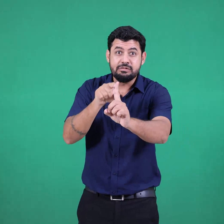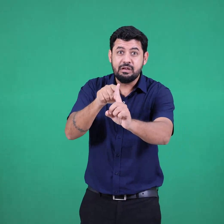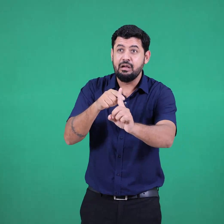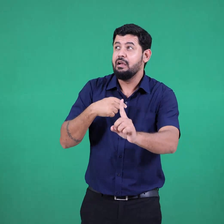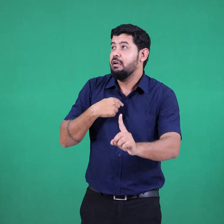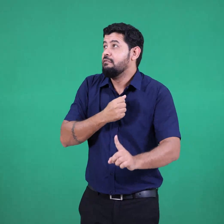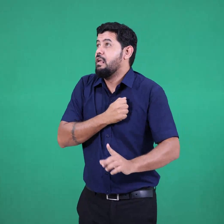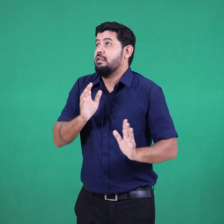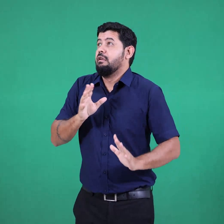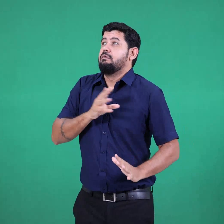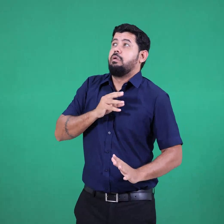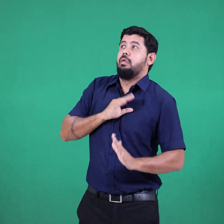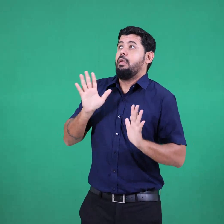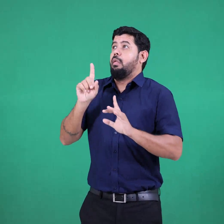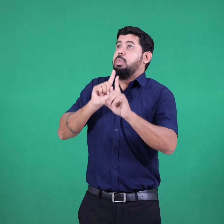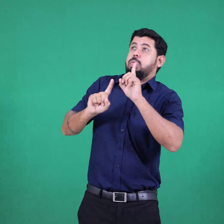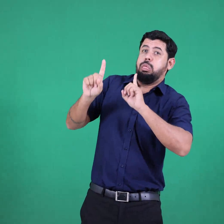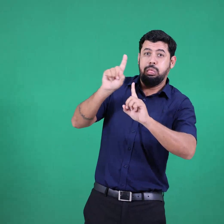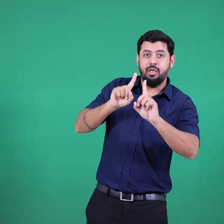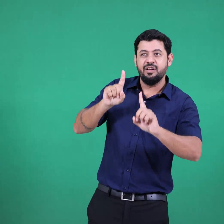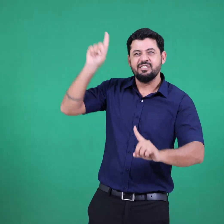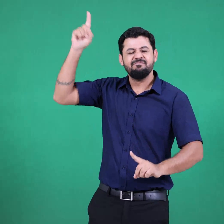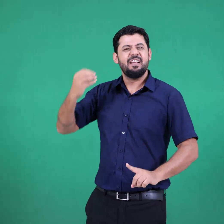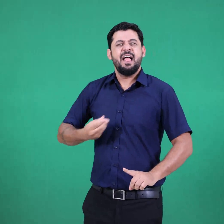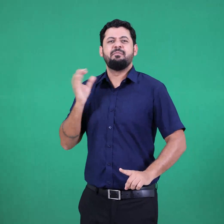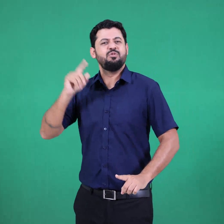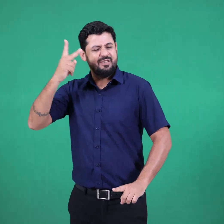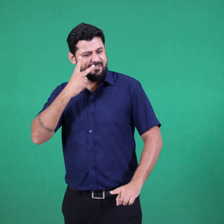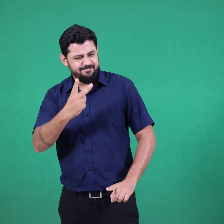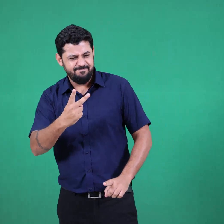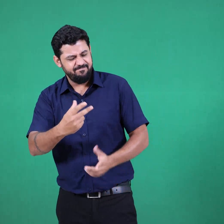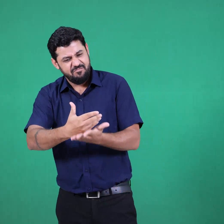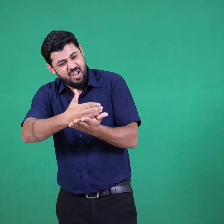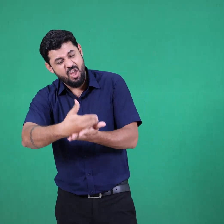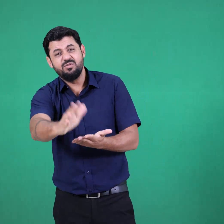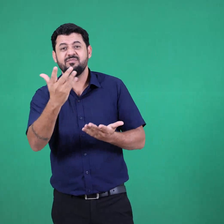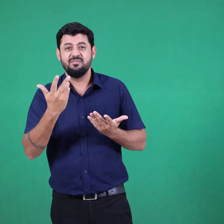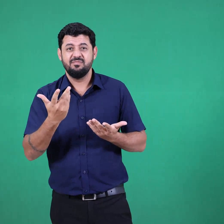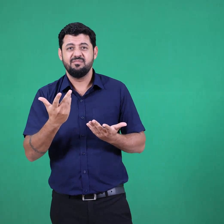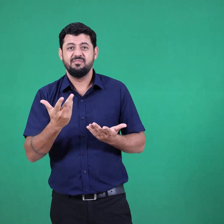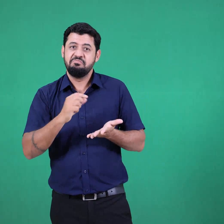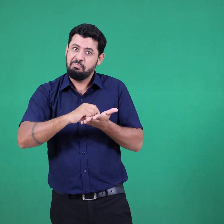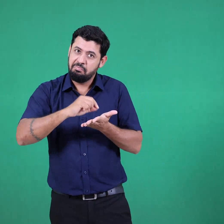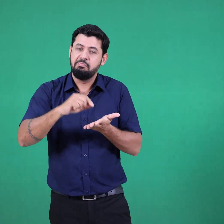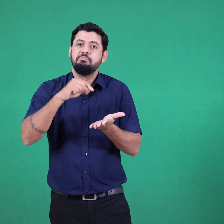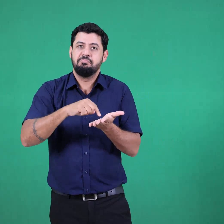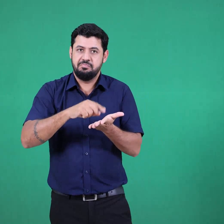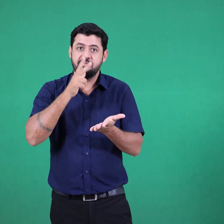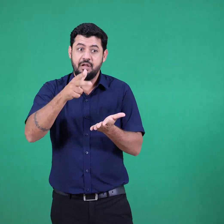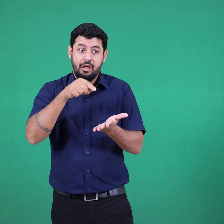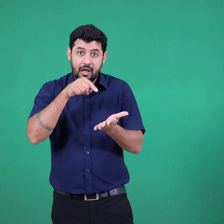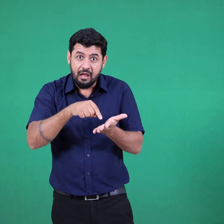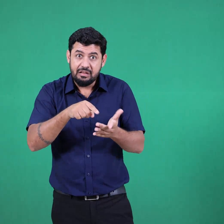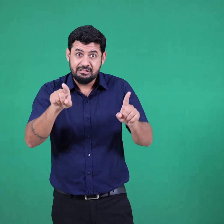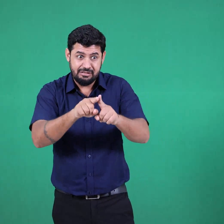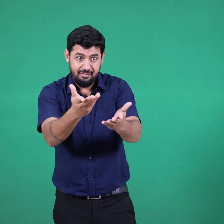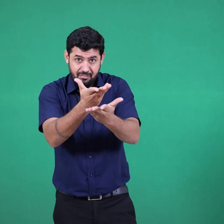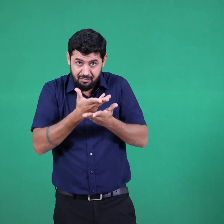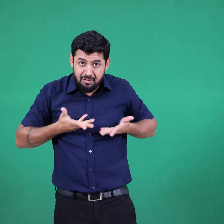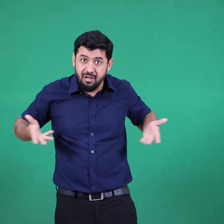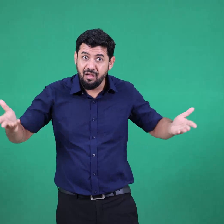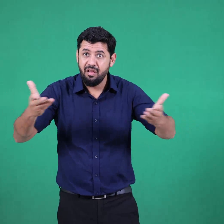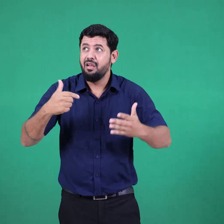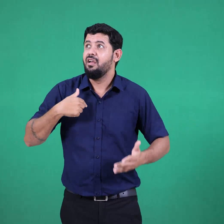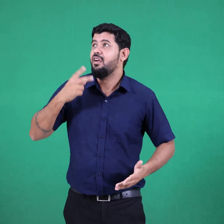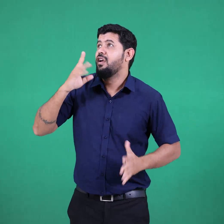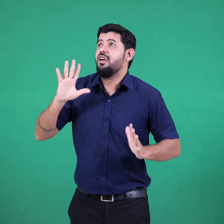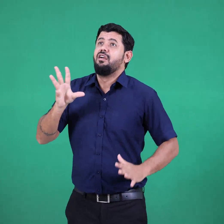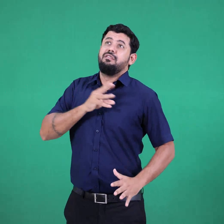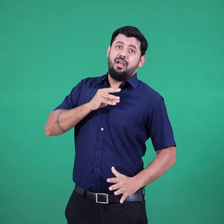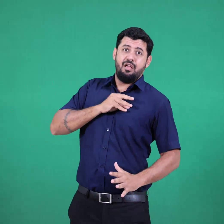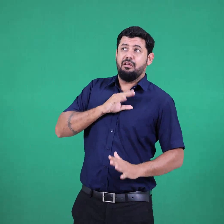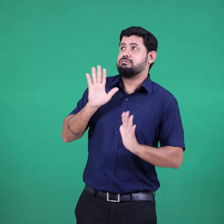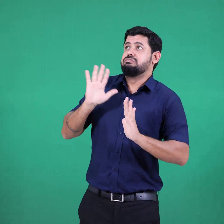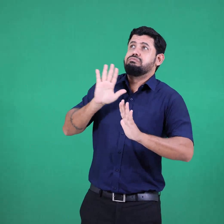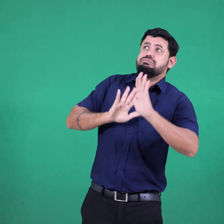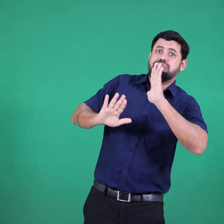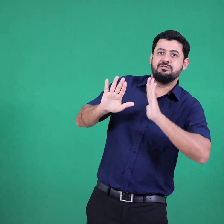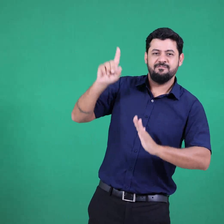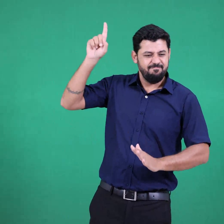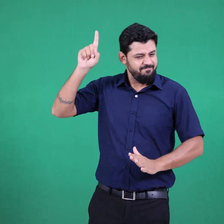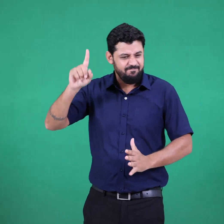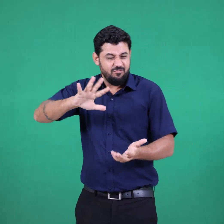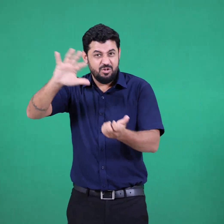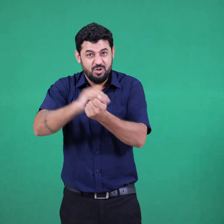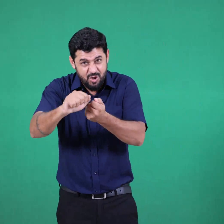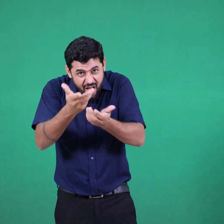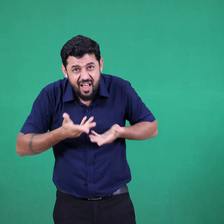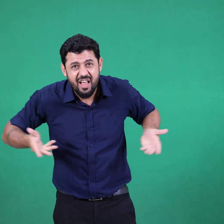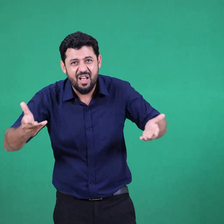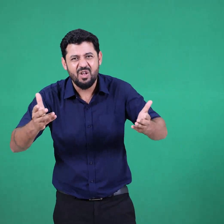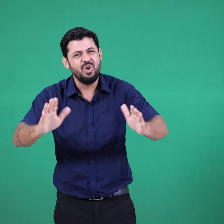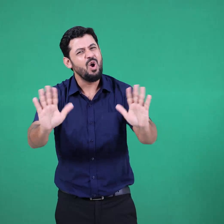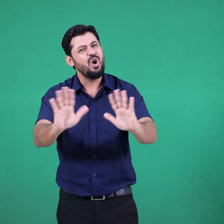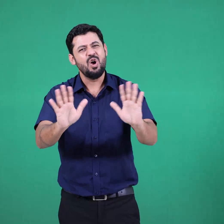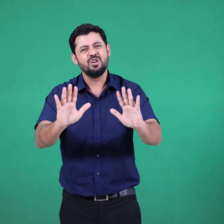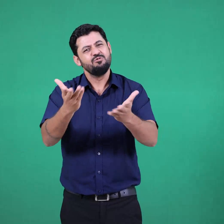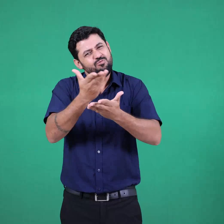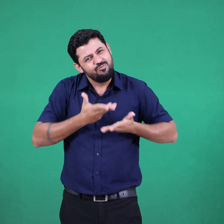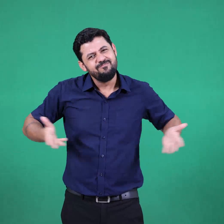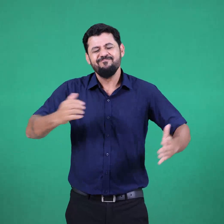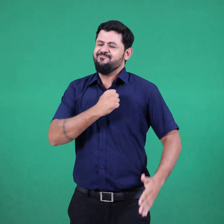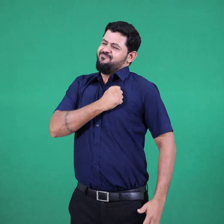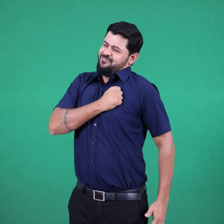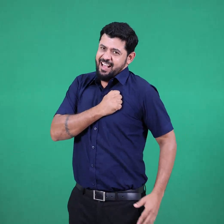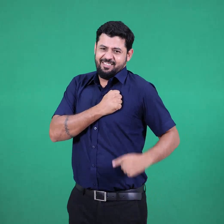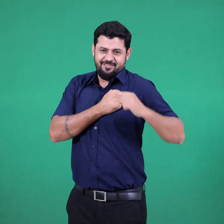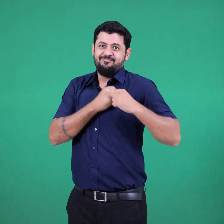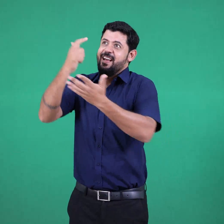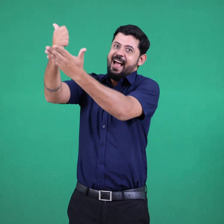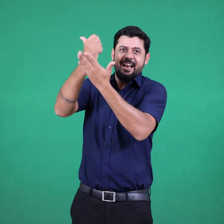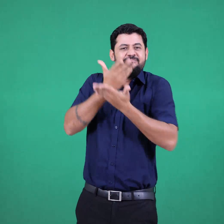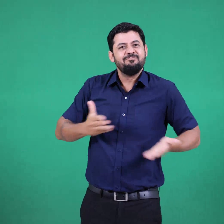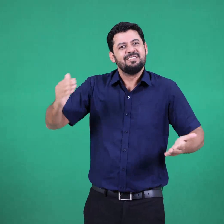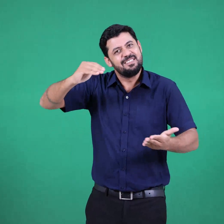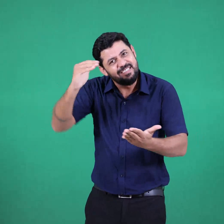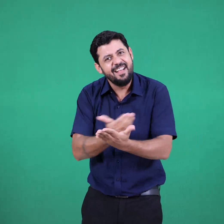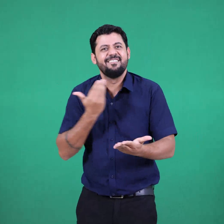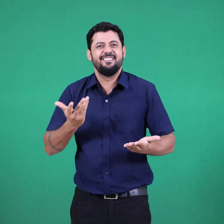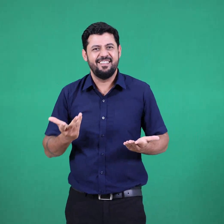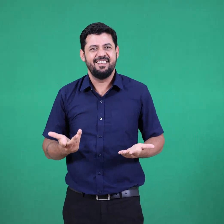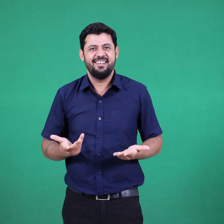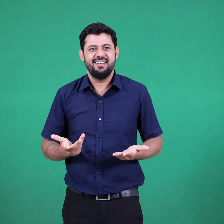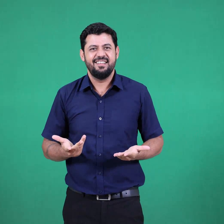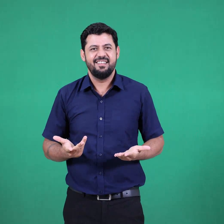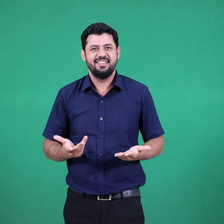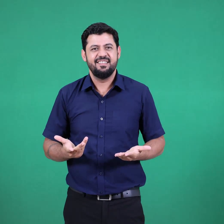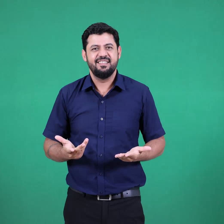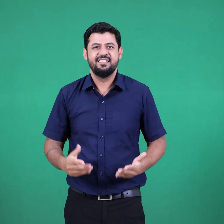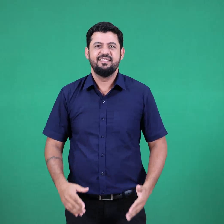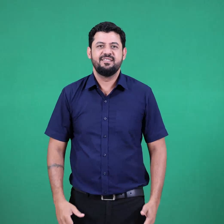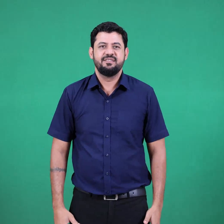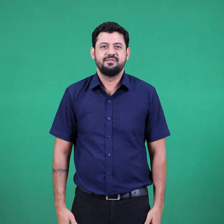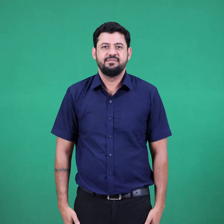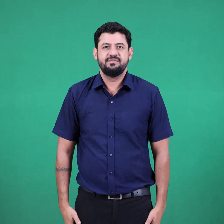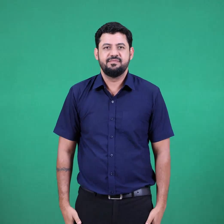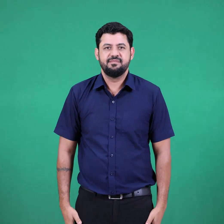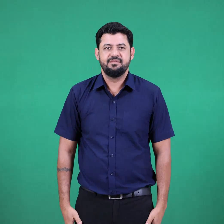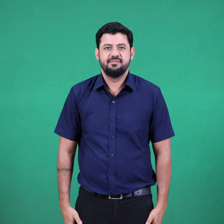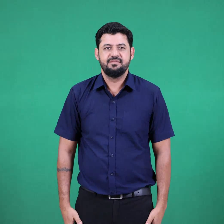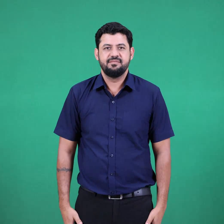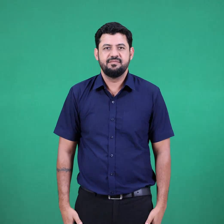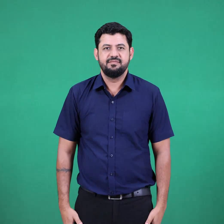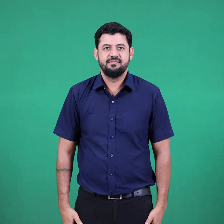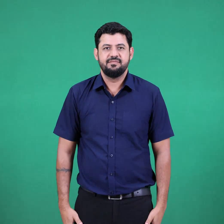But we are not of those who shrink back and are destroyed, but of those who have faith and preserve their souls.